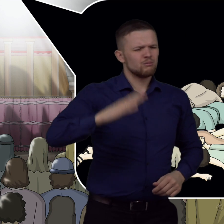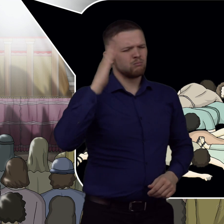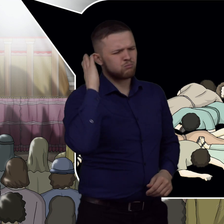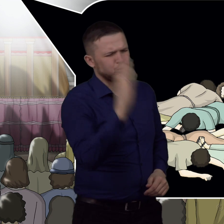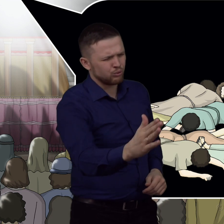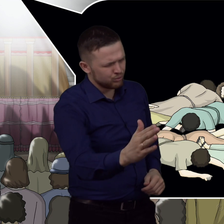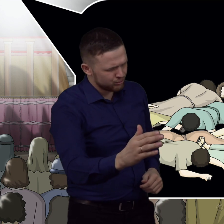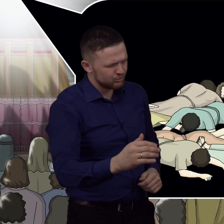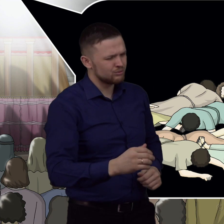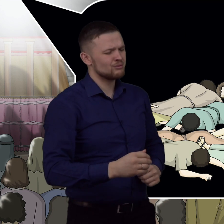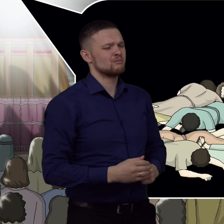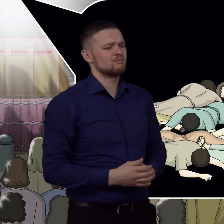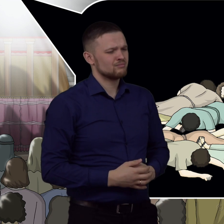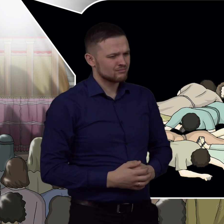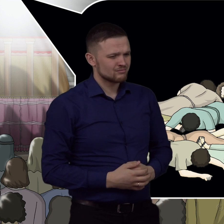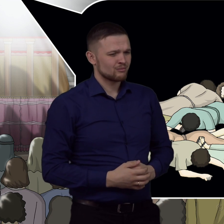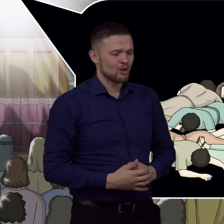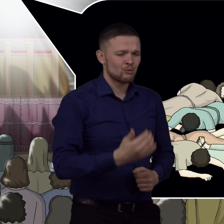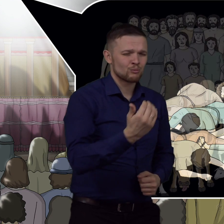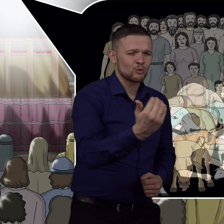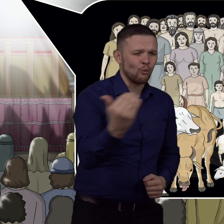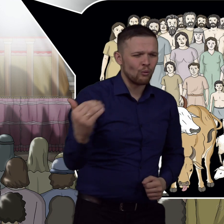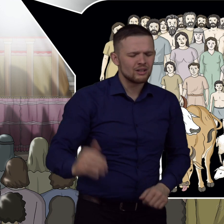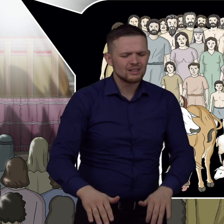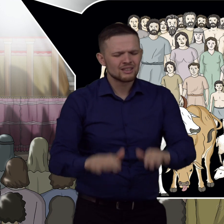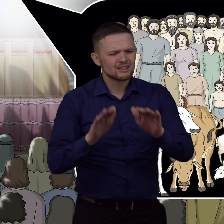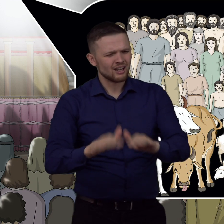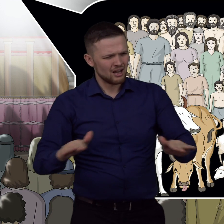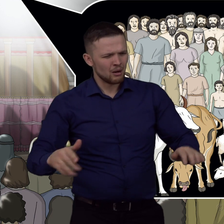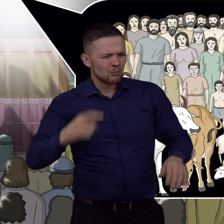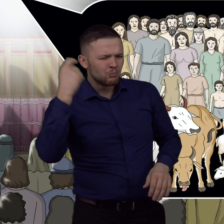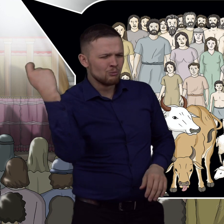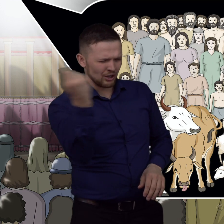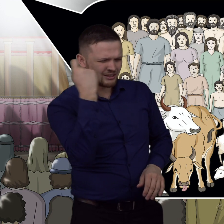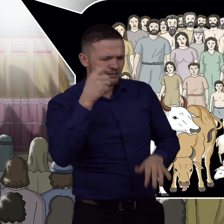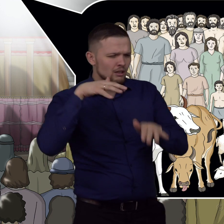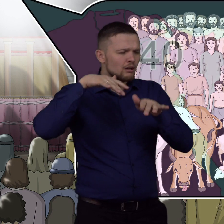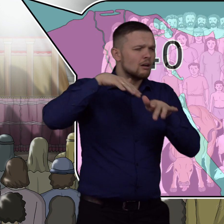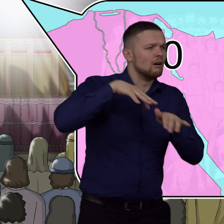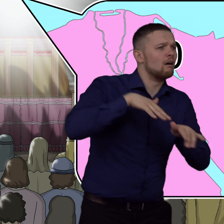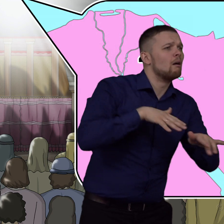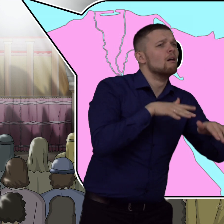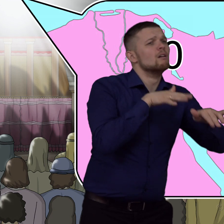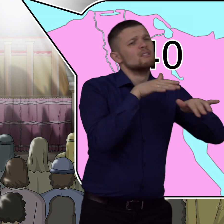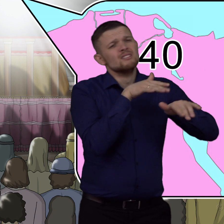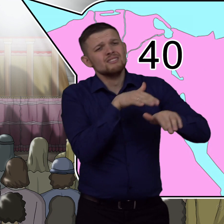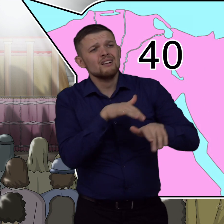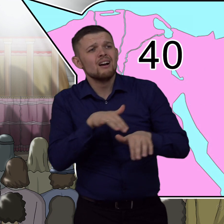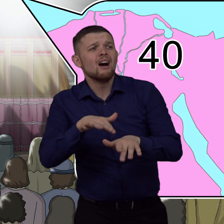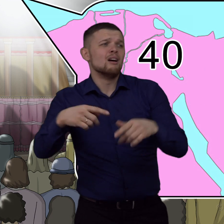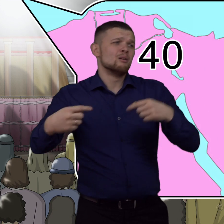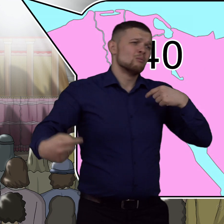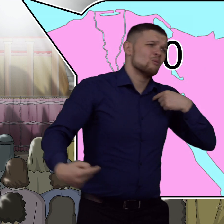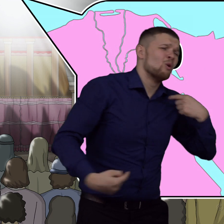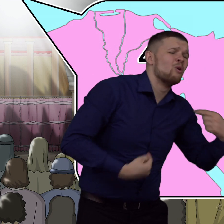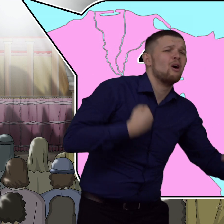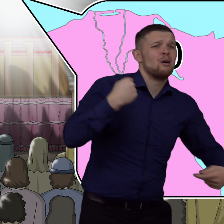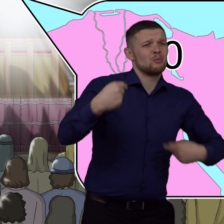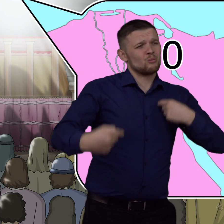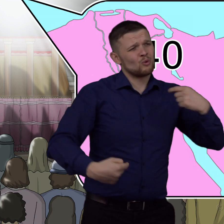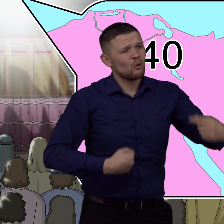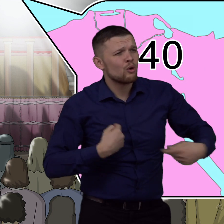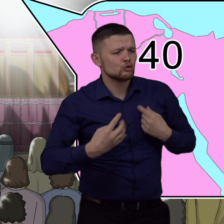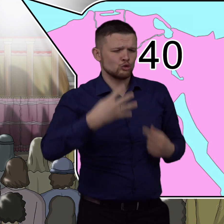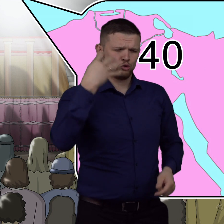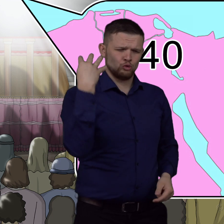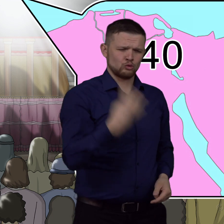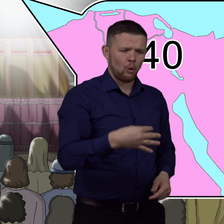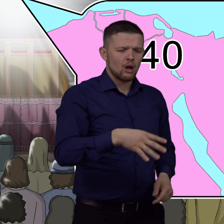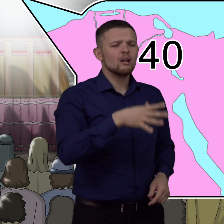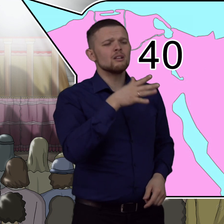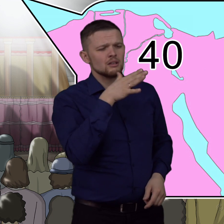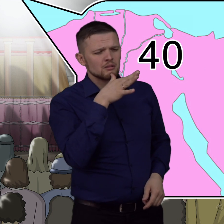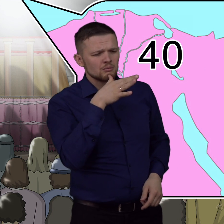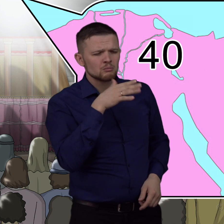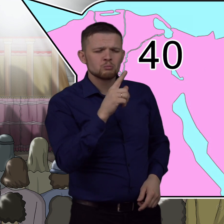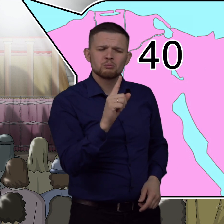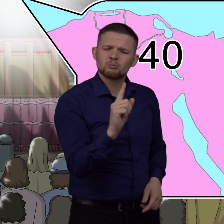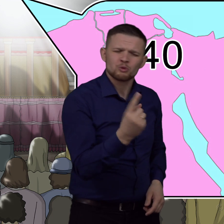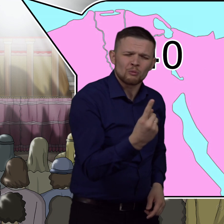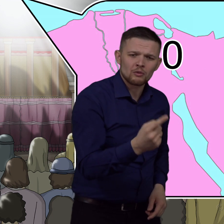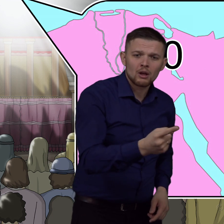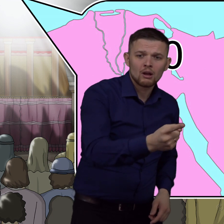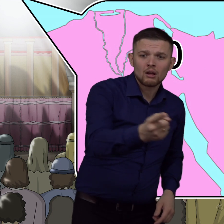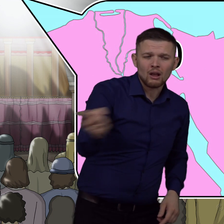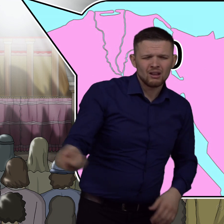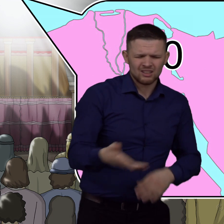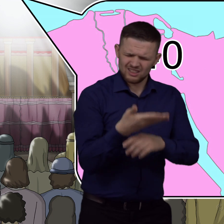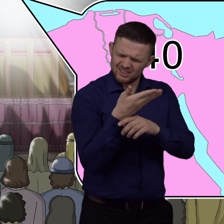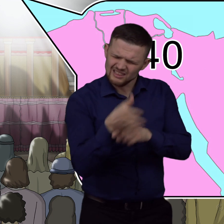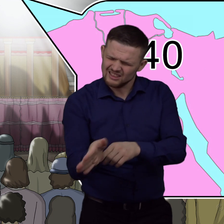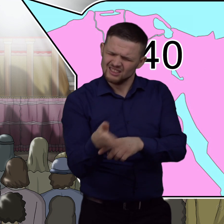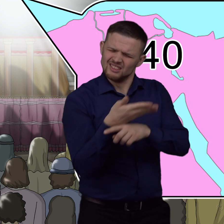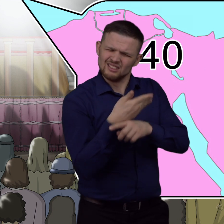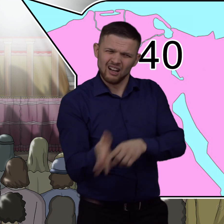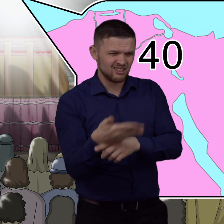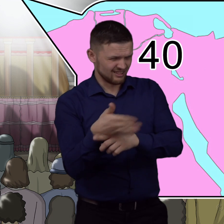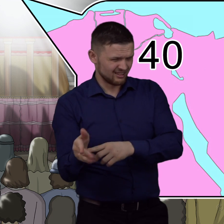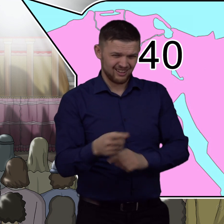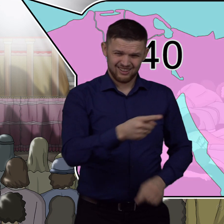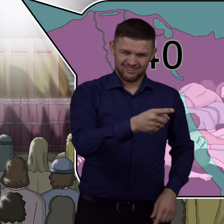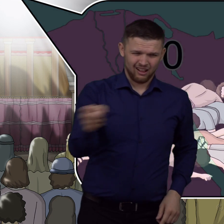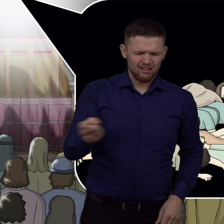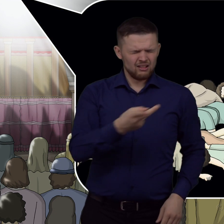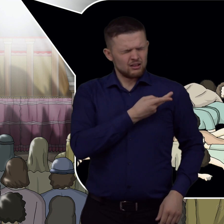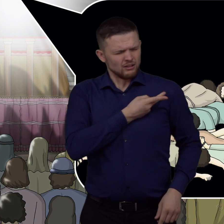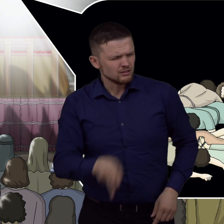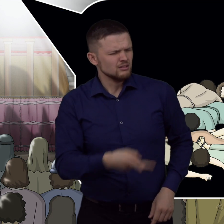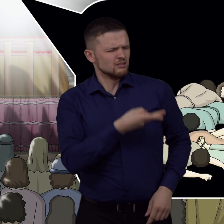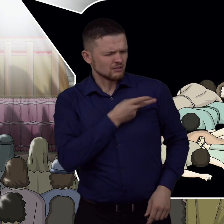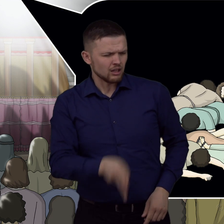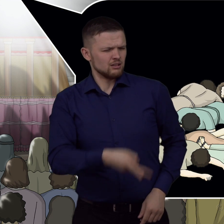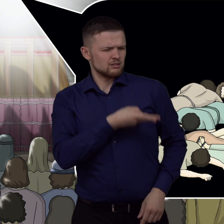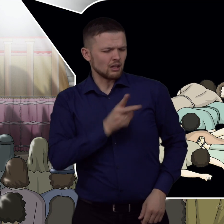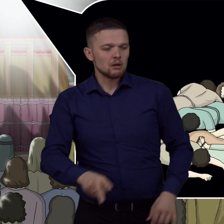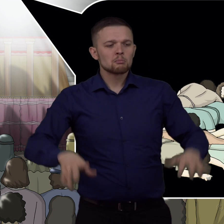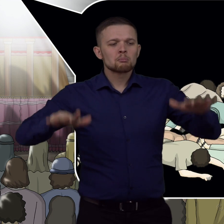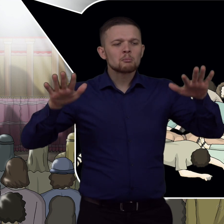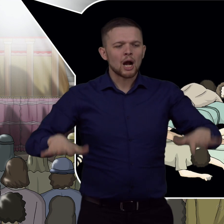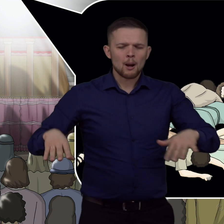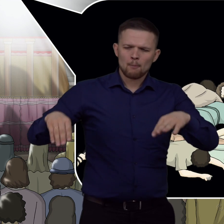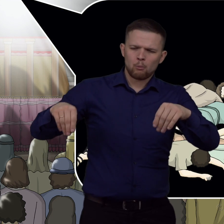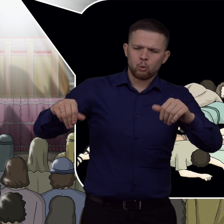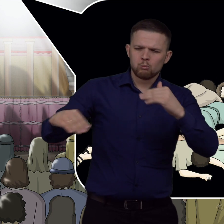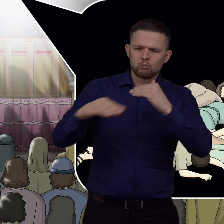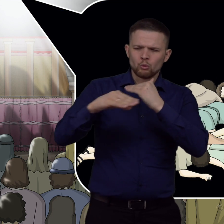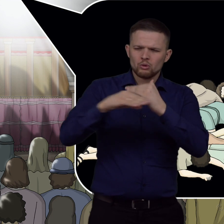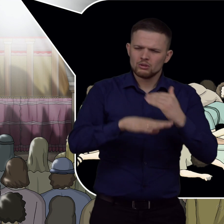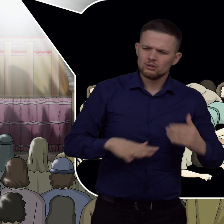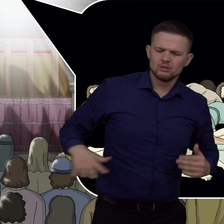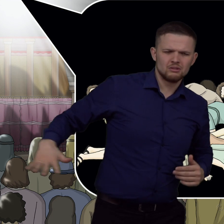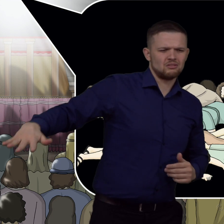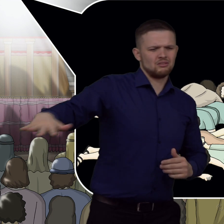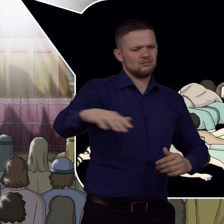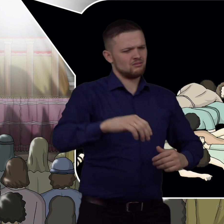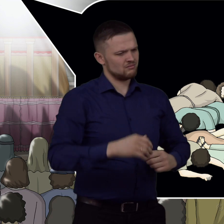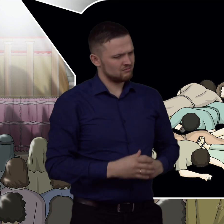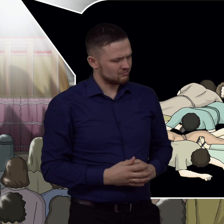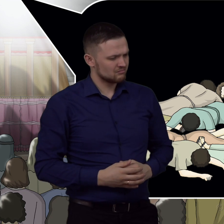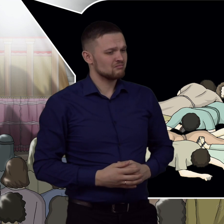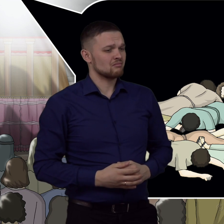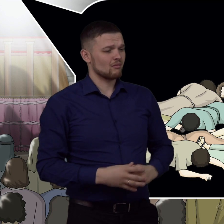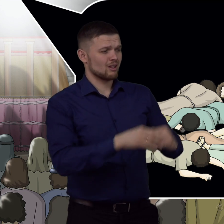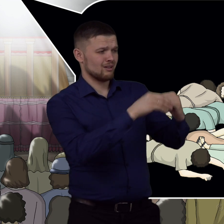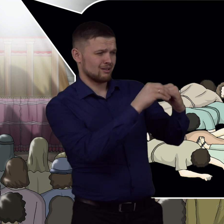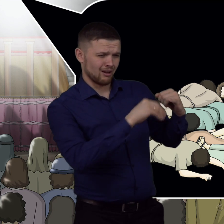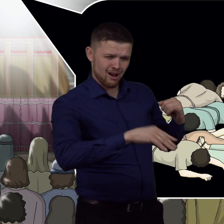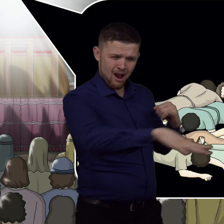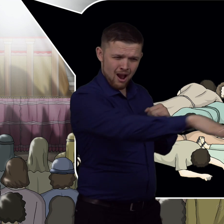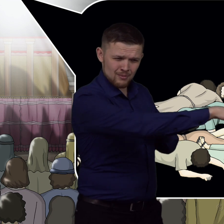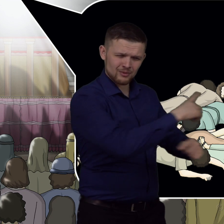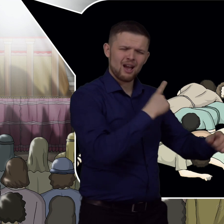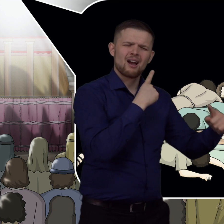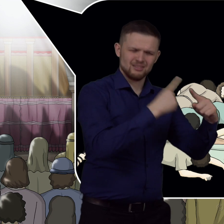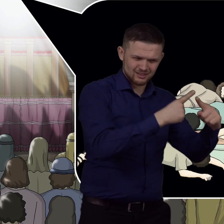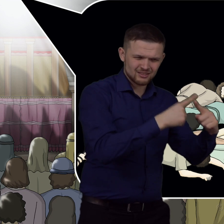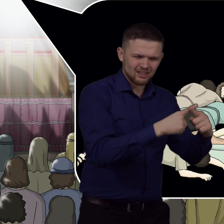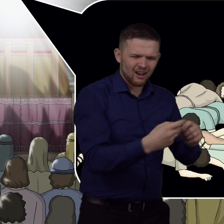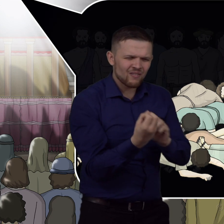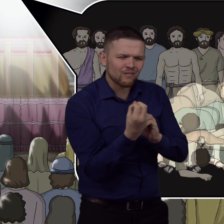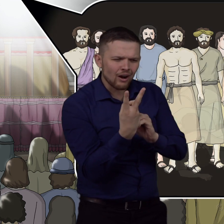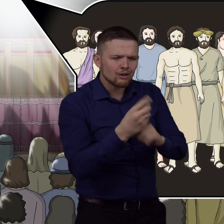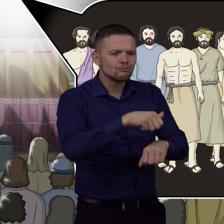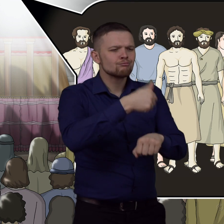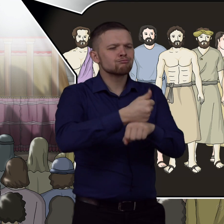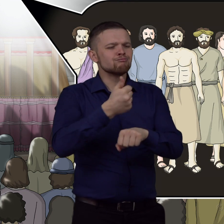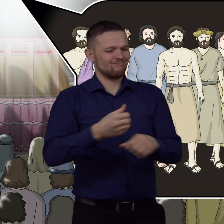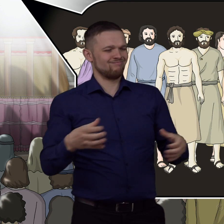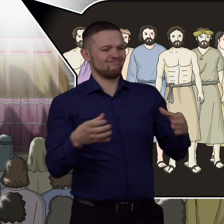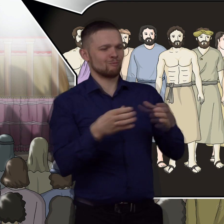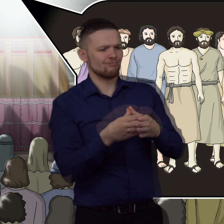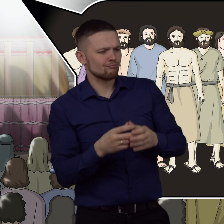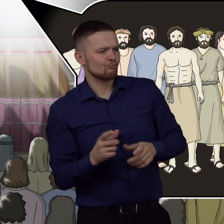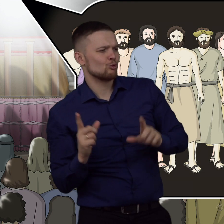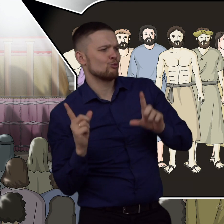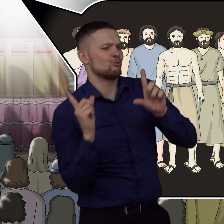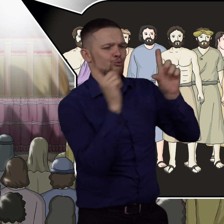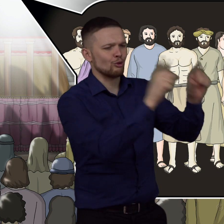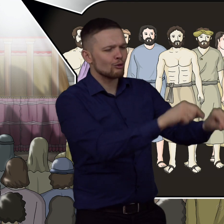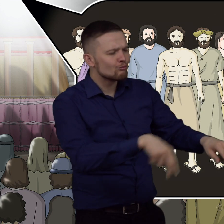Your children will be shepherds in the wilderness for forty years, and they will suffer for your unfaithfulness until the last of your bodies lies in the wilderness.